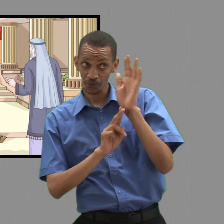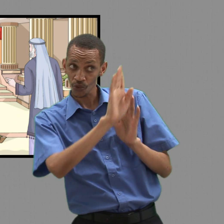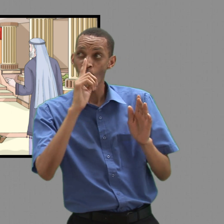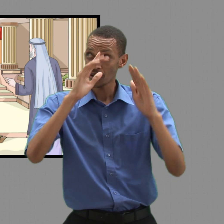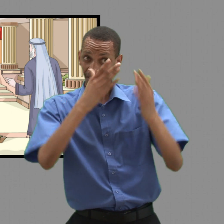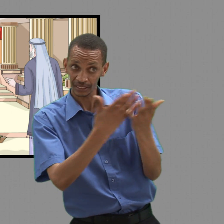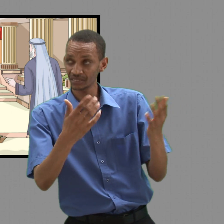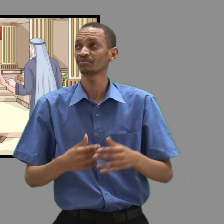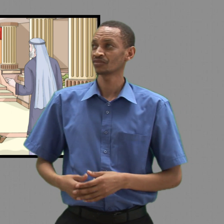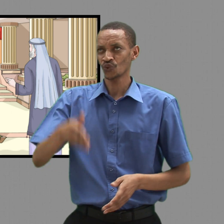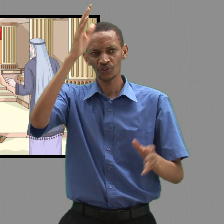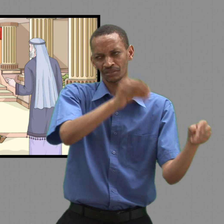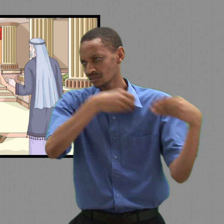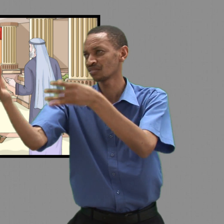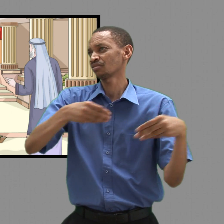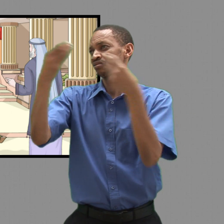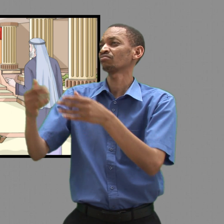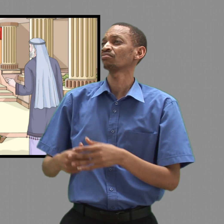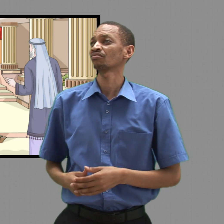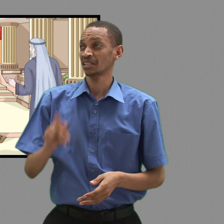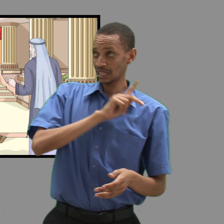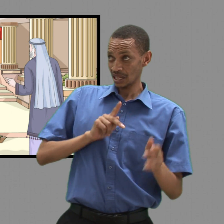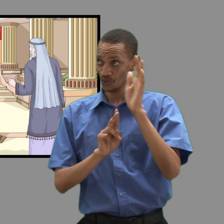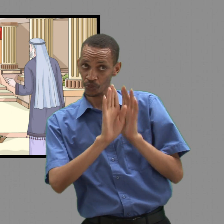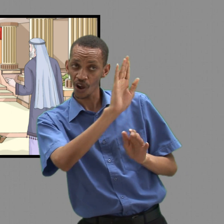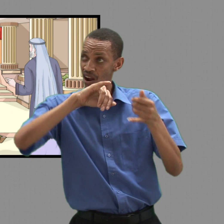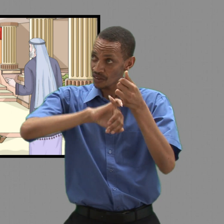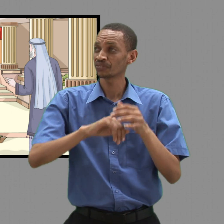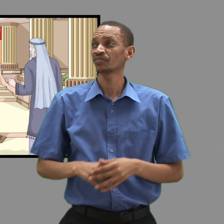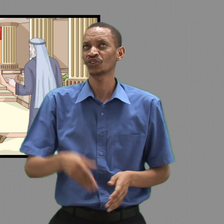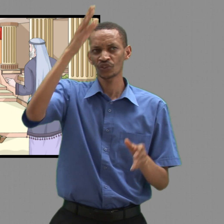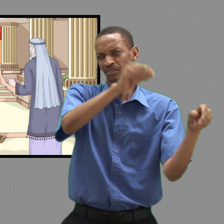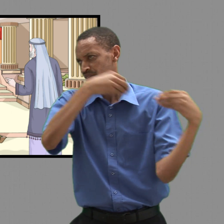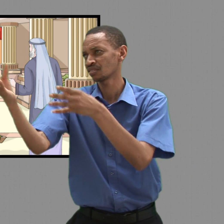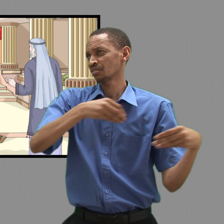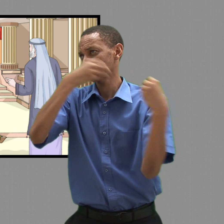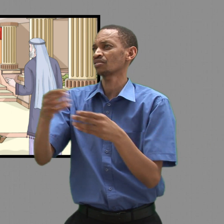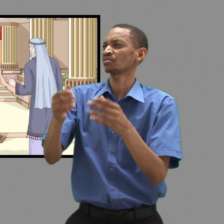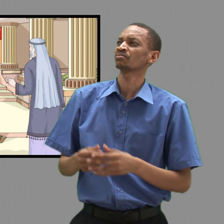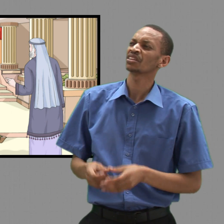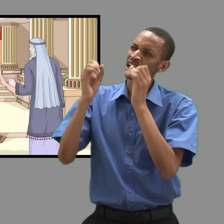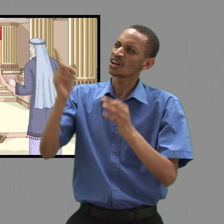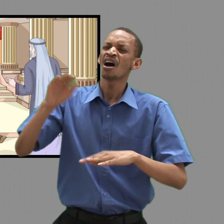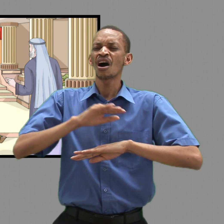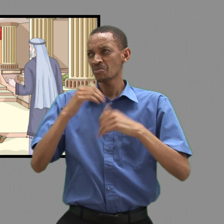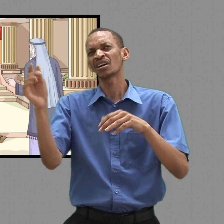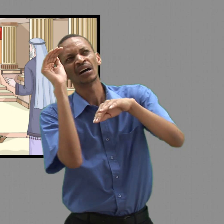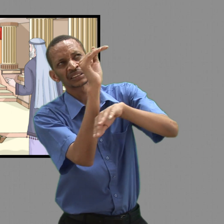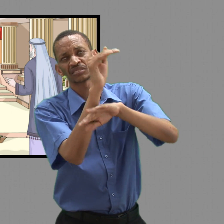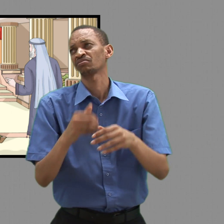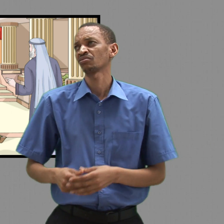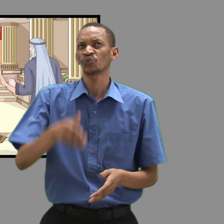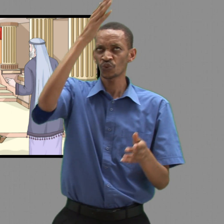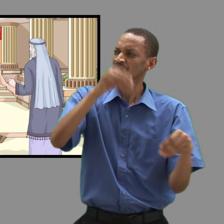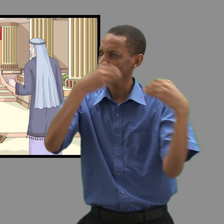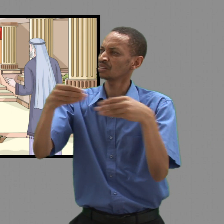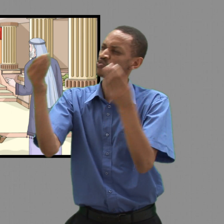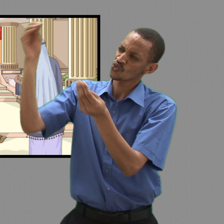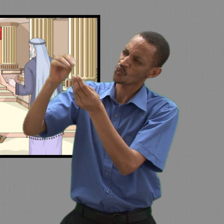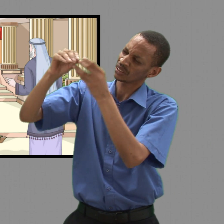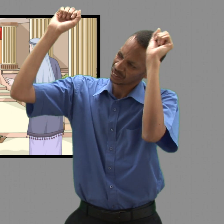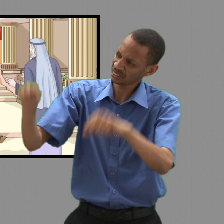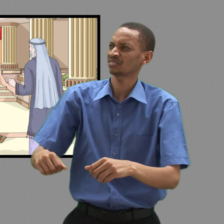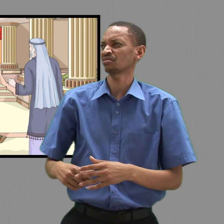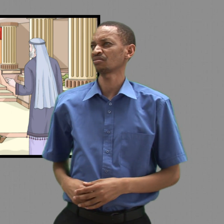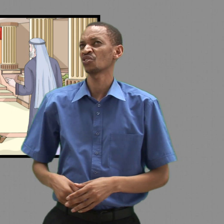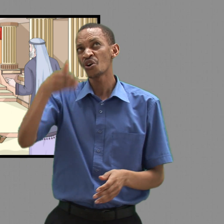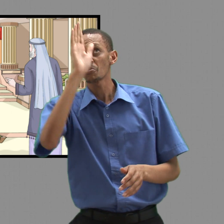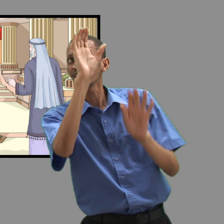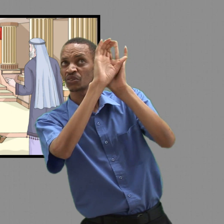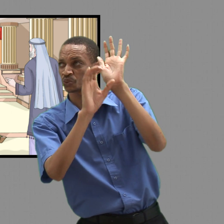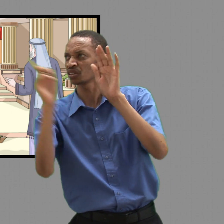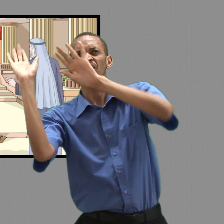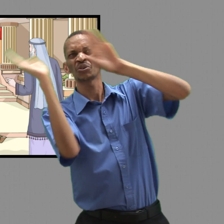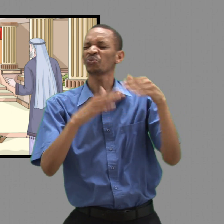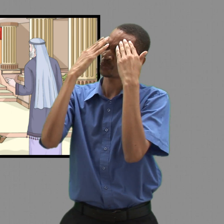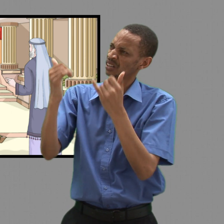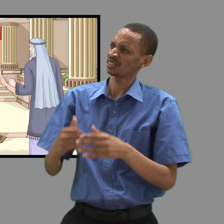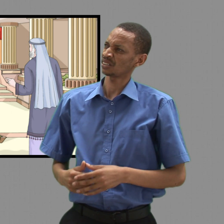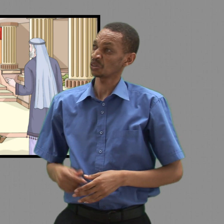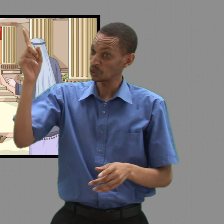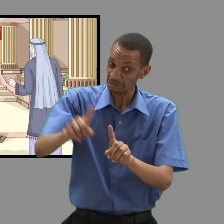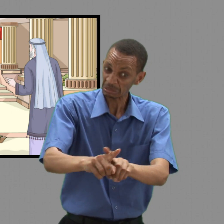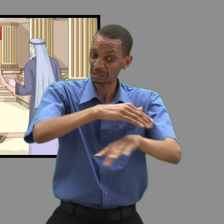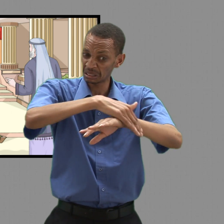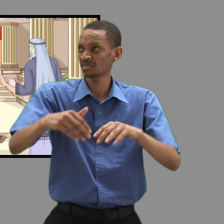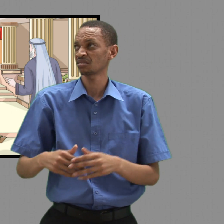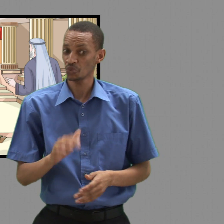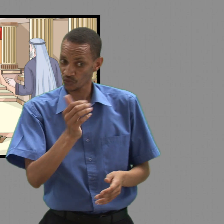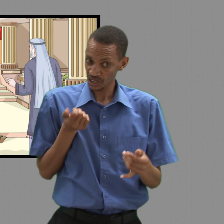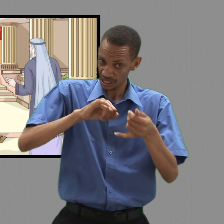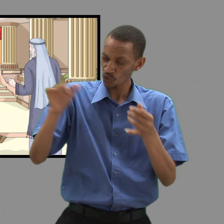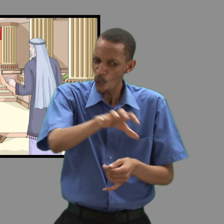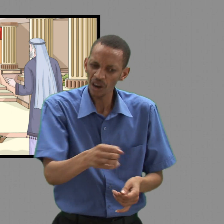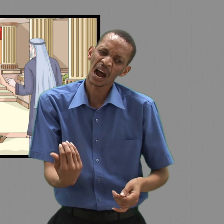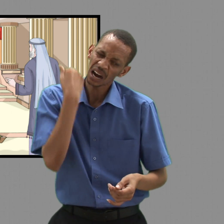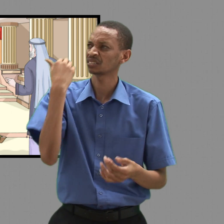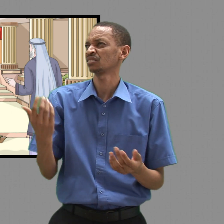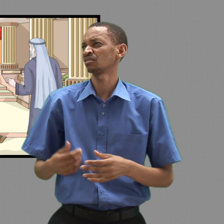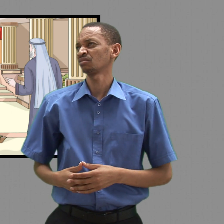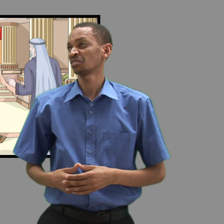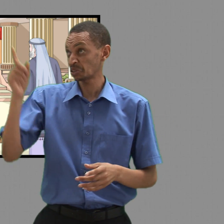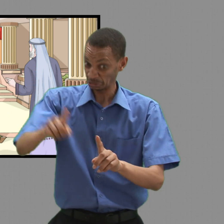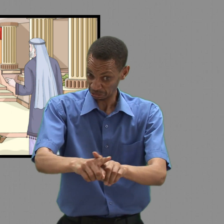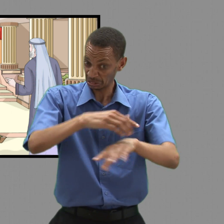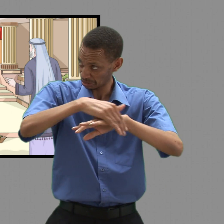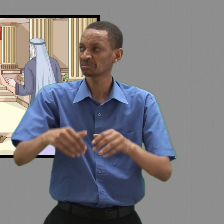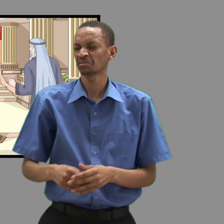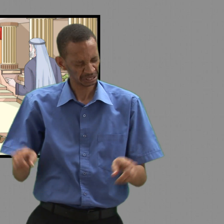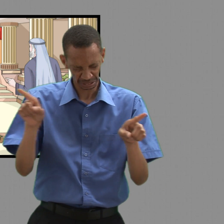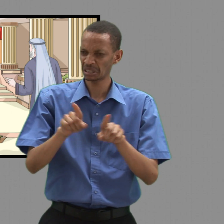Why then have you despised the command of the LORD by doing evil in His sight? You put Uriah the Hittite to the sword and took his wife as your own, for you have slain him with the sword of the Ammonites.